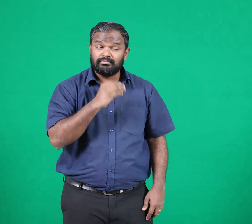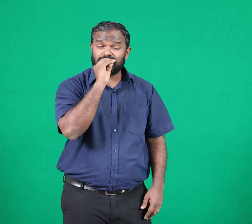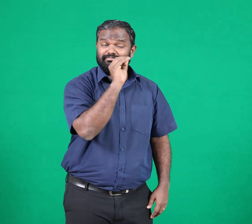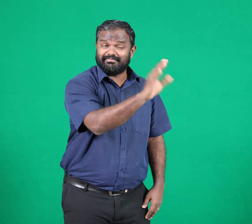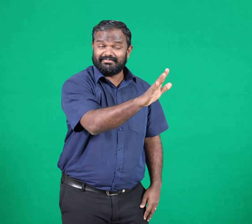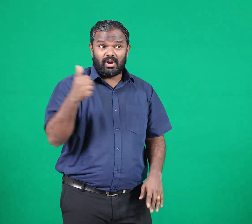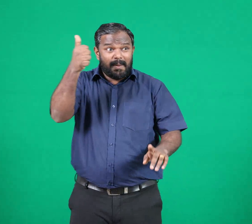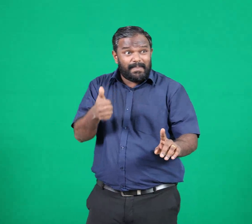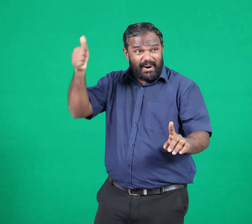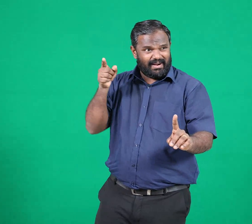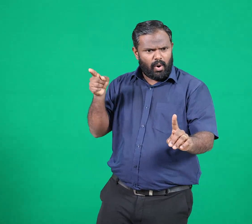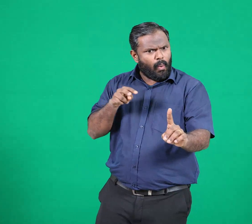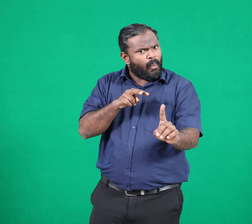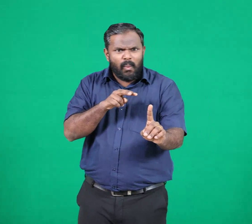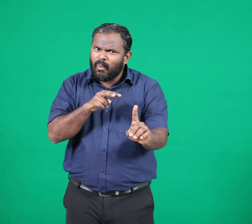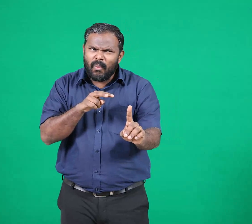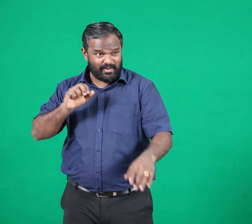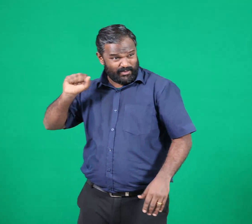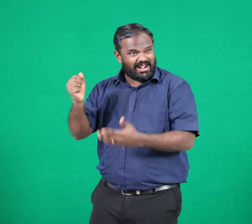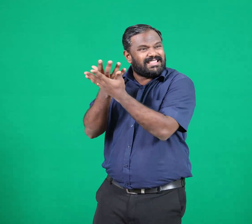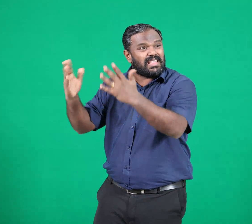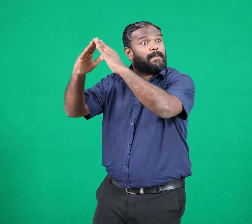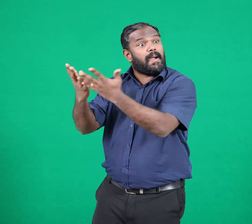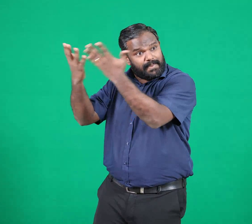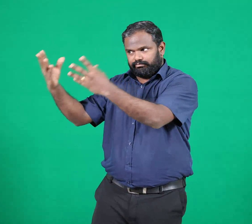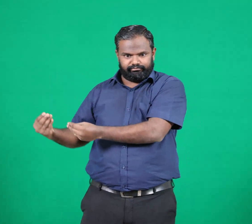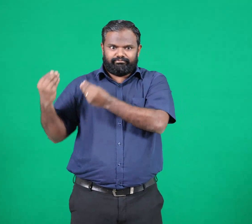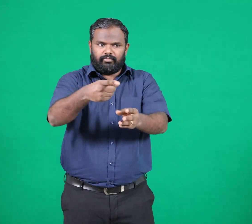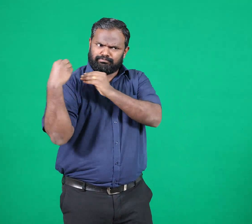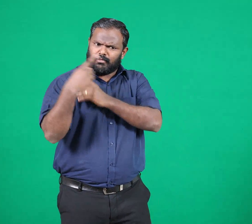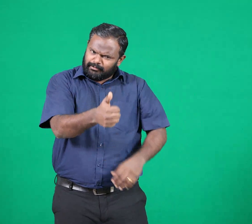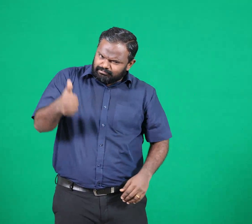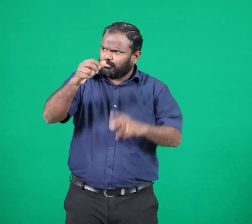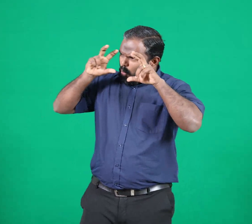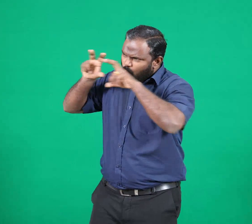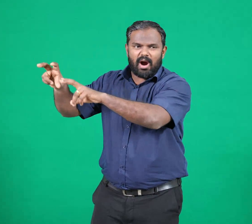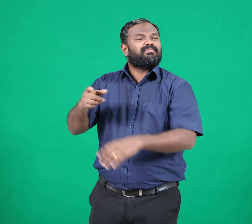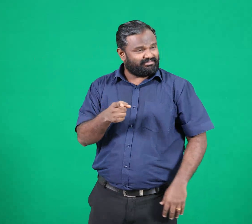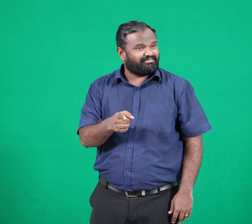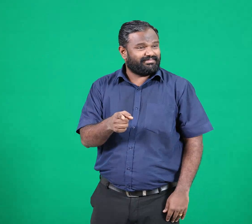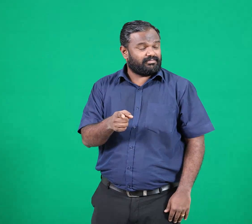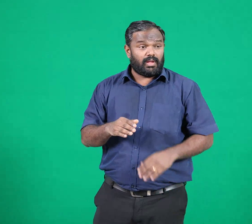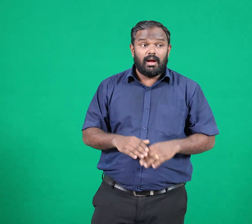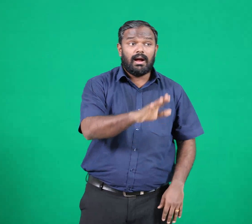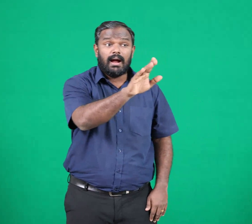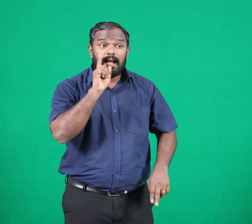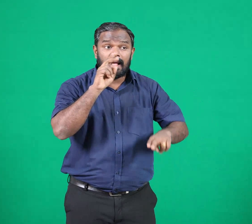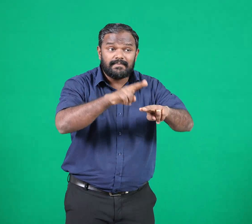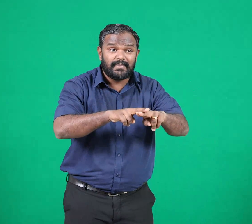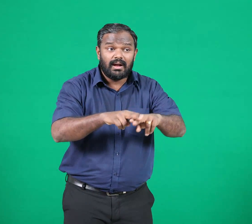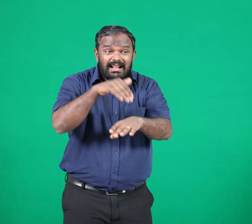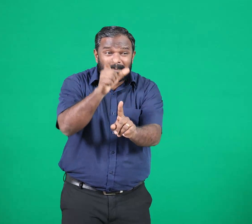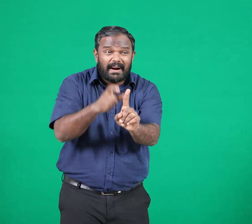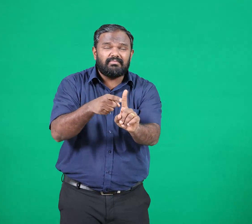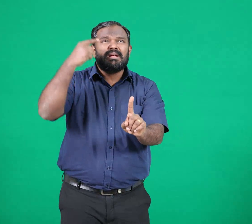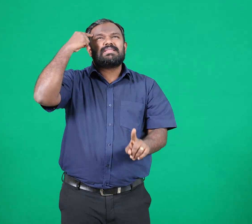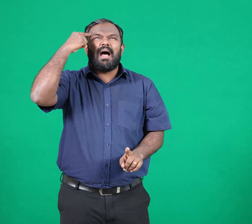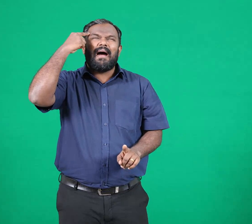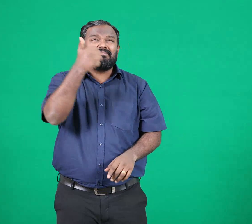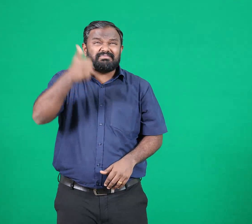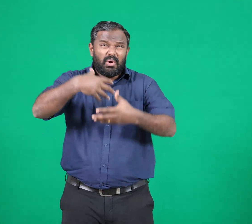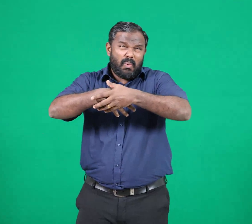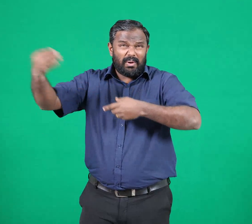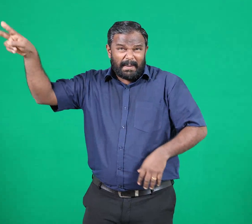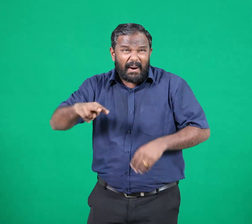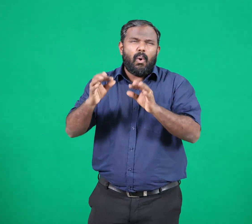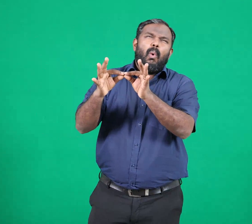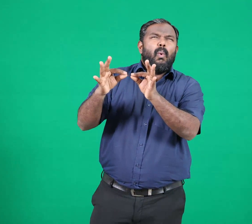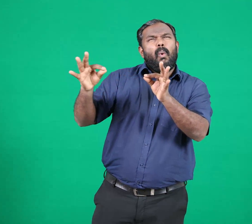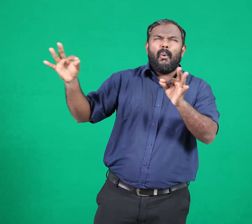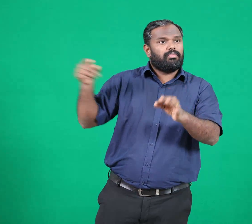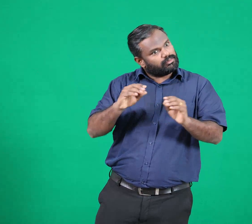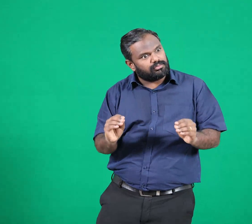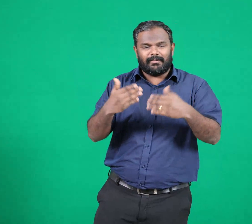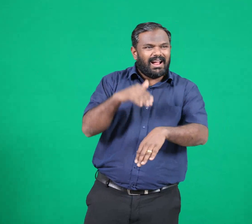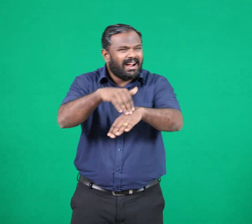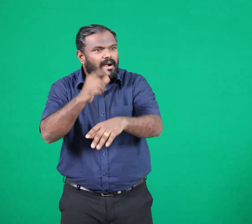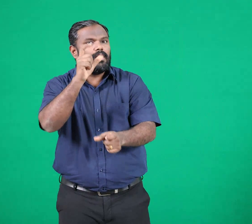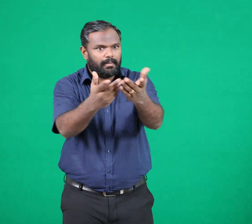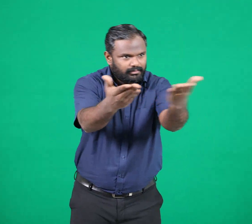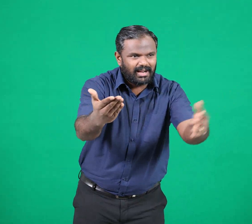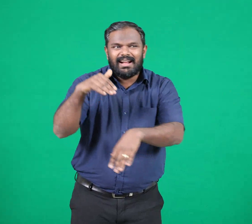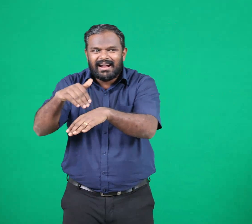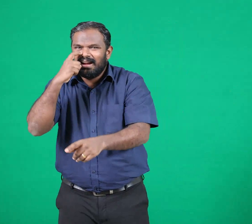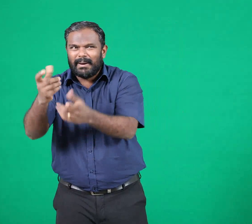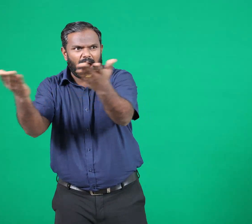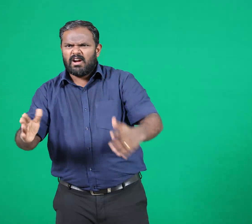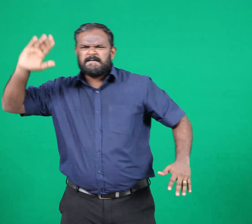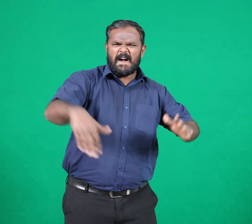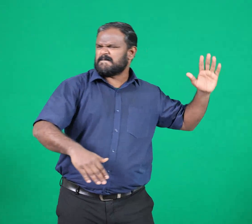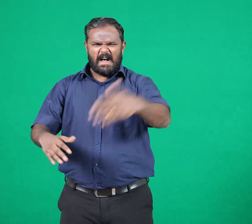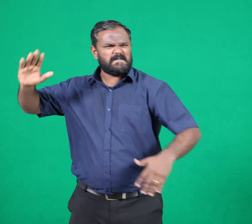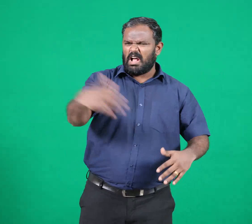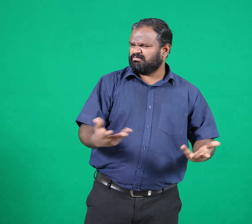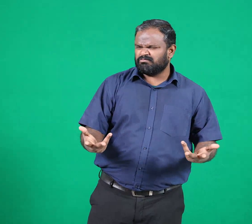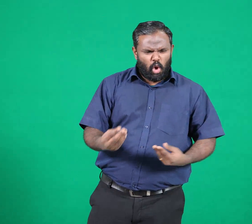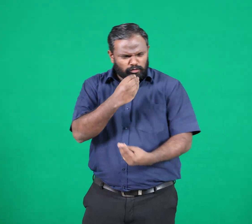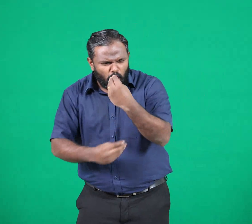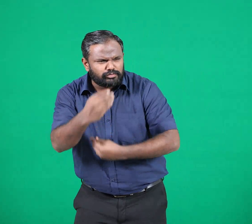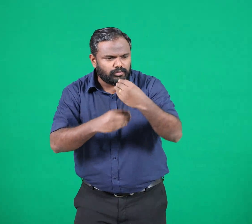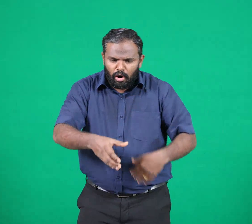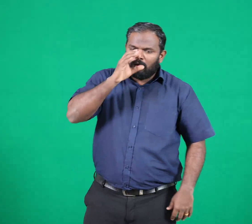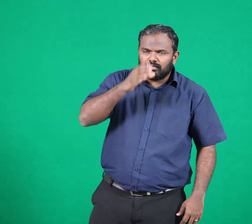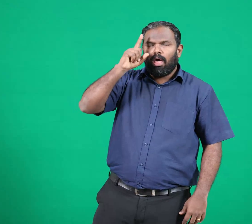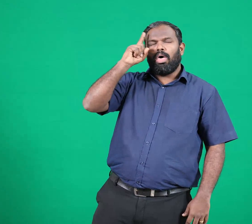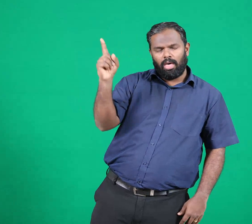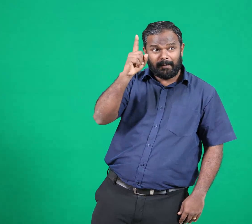But suppose that servant says in his heart, ' My master will be a long time in coming,' and he begins to beat the menservants and maidservants, and to eat and drink and get drunk.